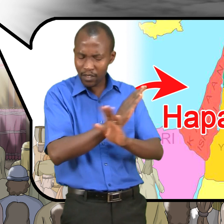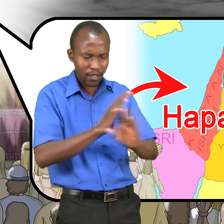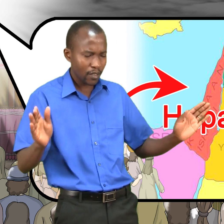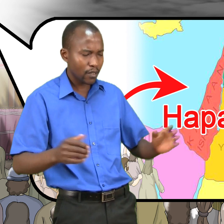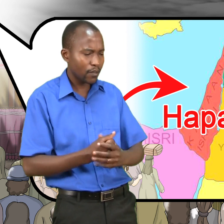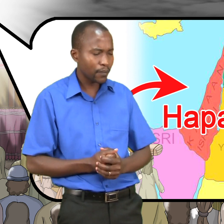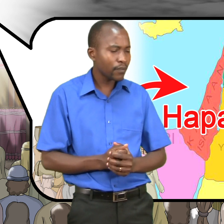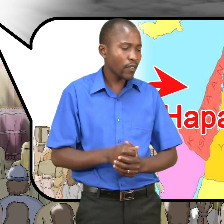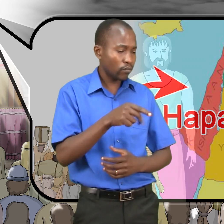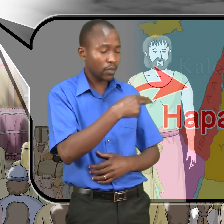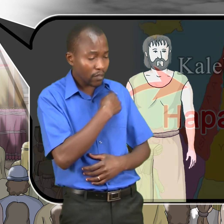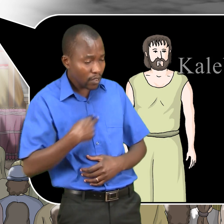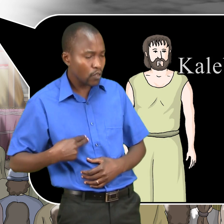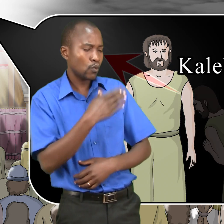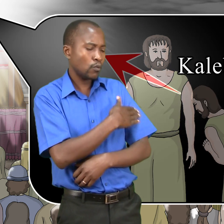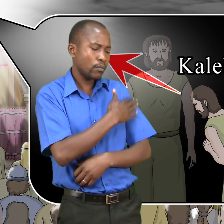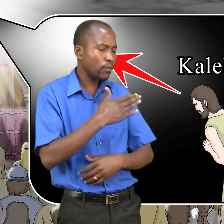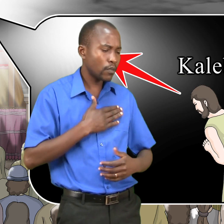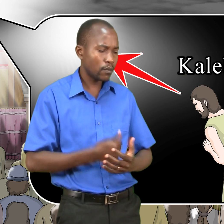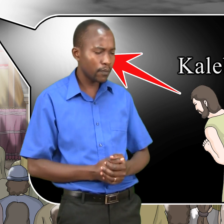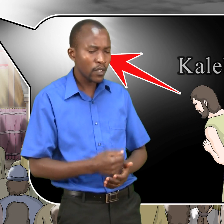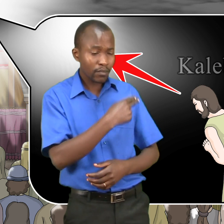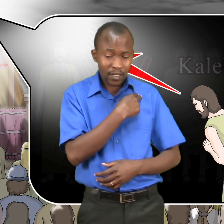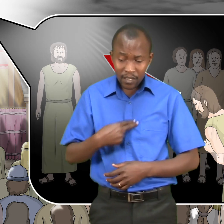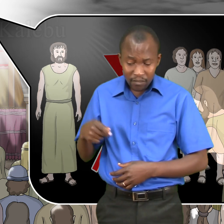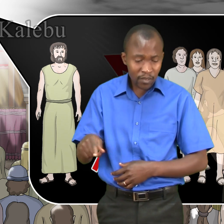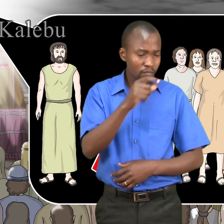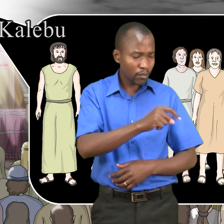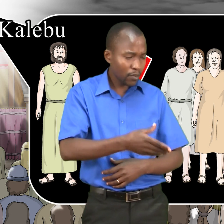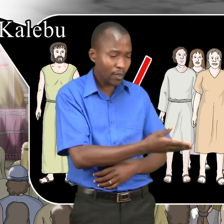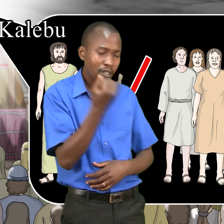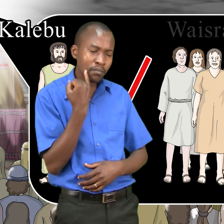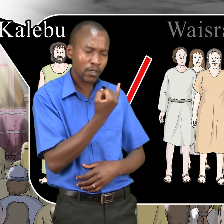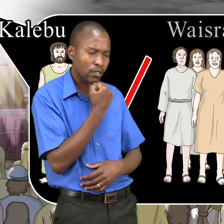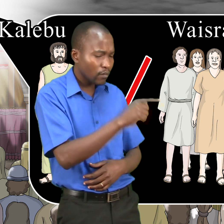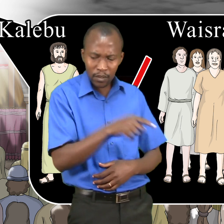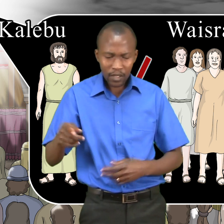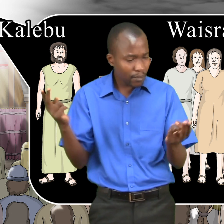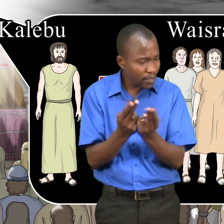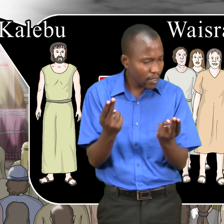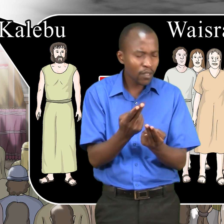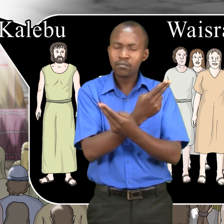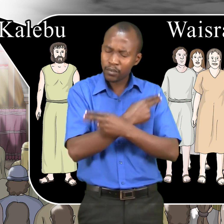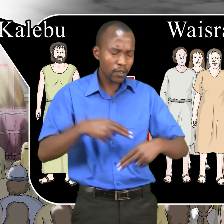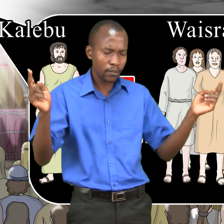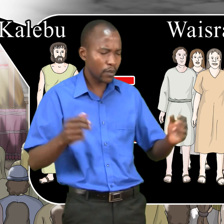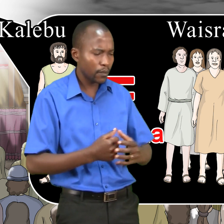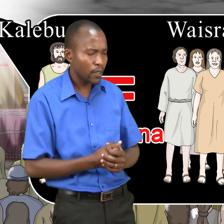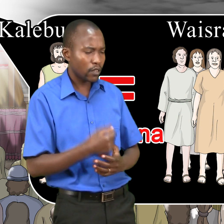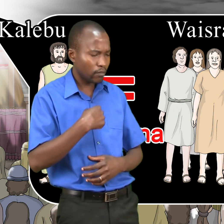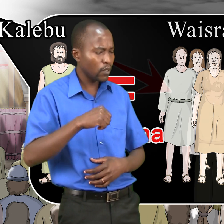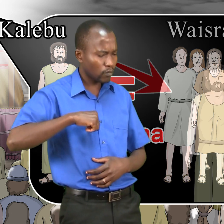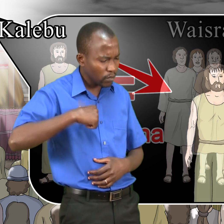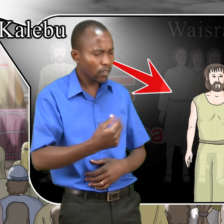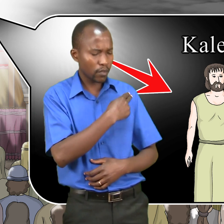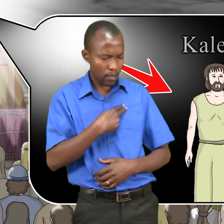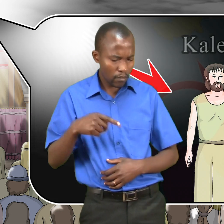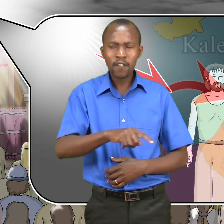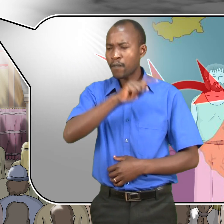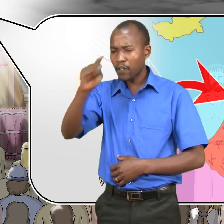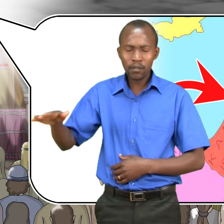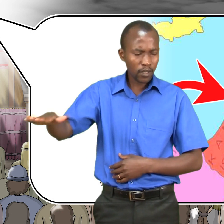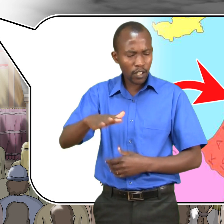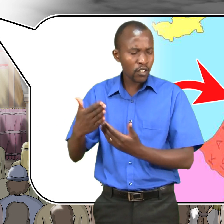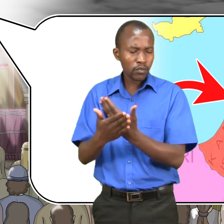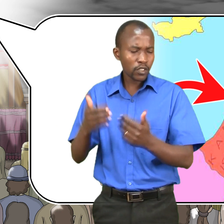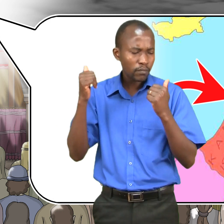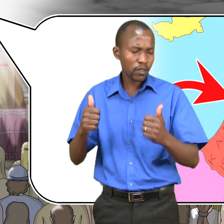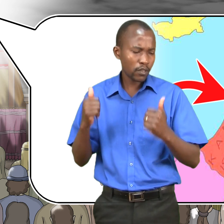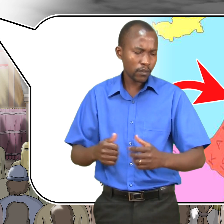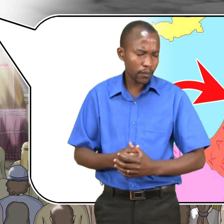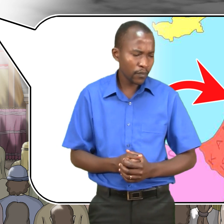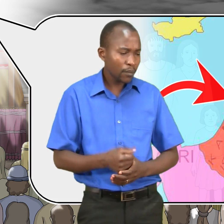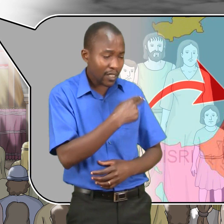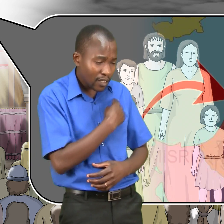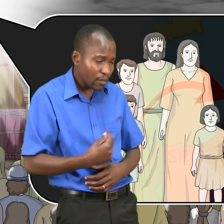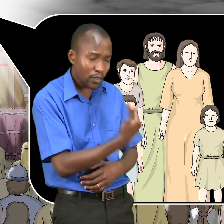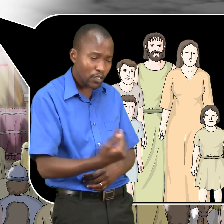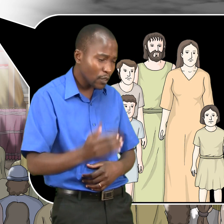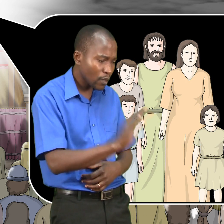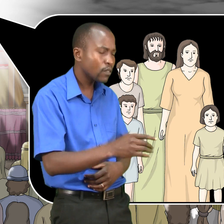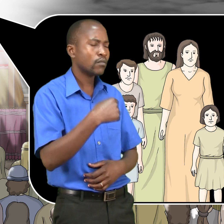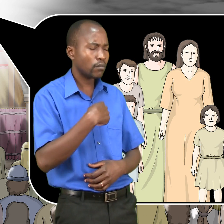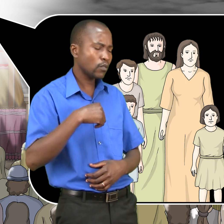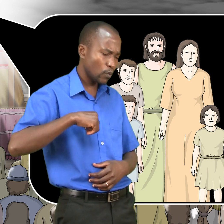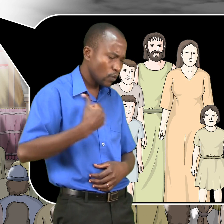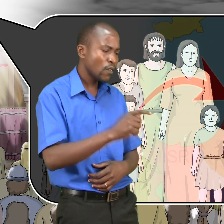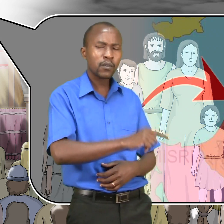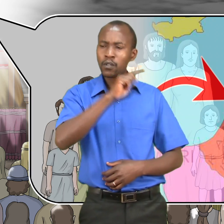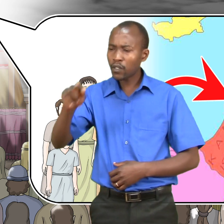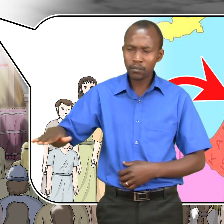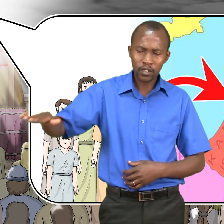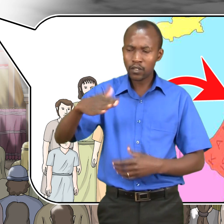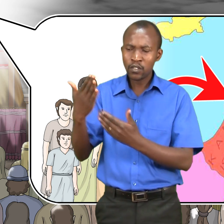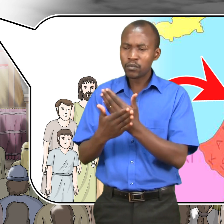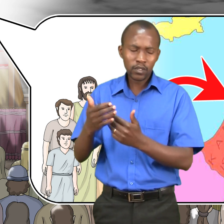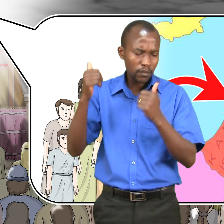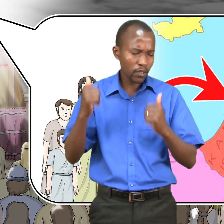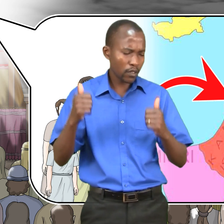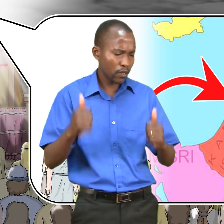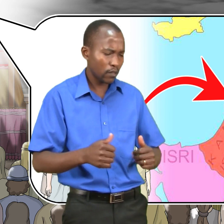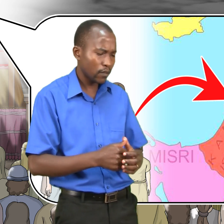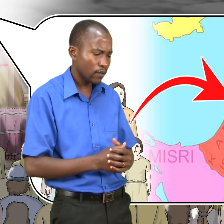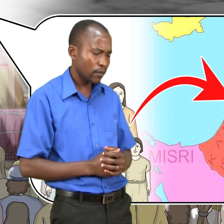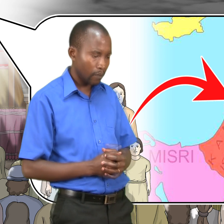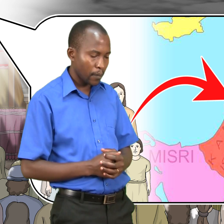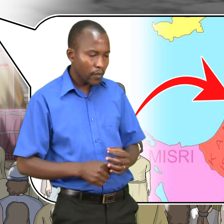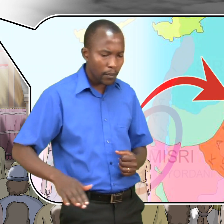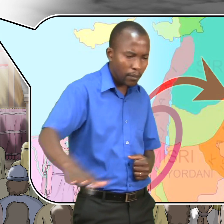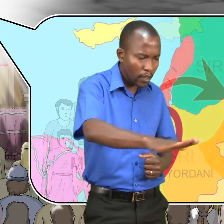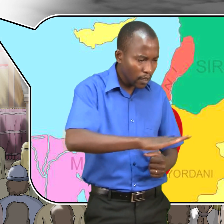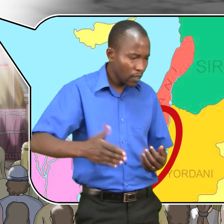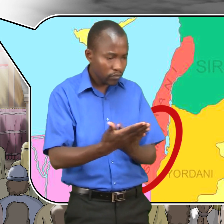But because My servant Caleb has a different spirit and has followed Me wholeheartedly, I will bring him into the land he has entered, and his descendants will inherit it.